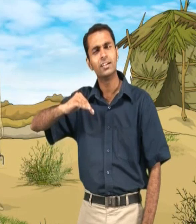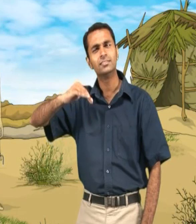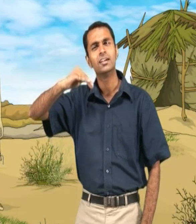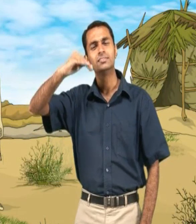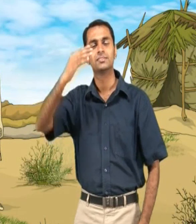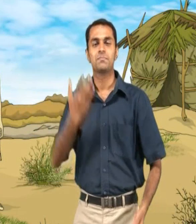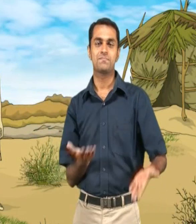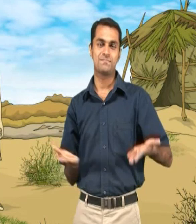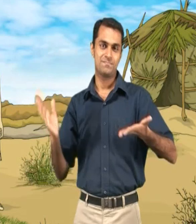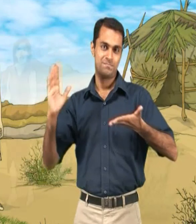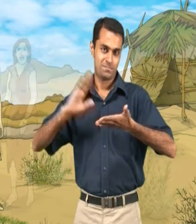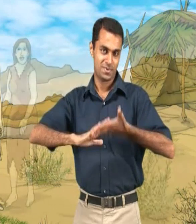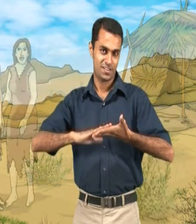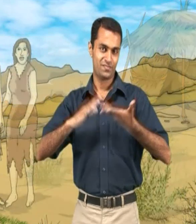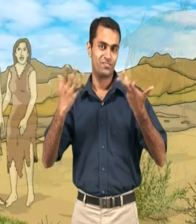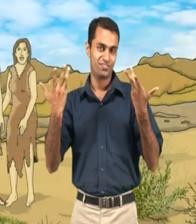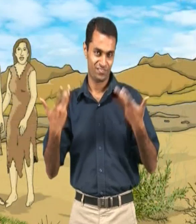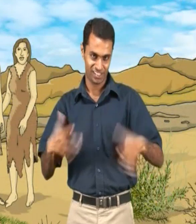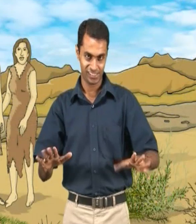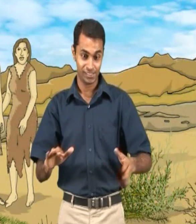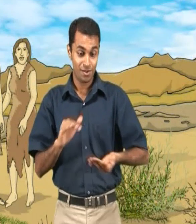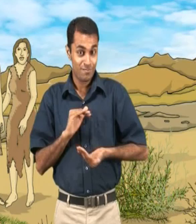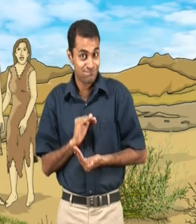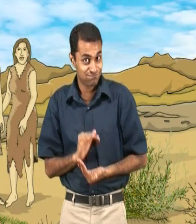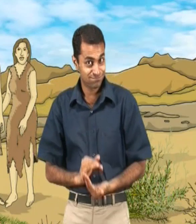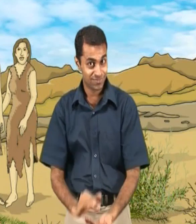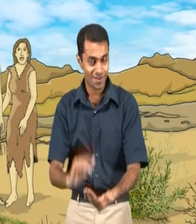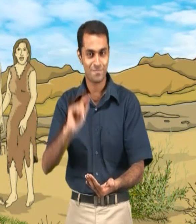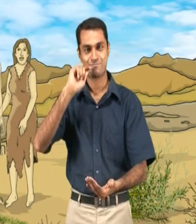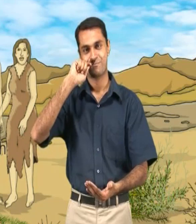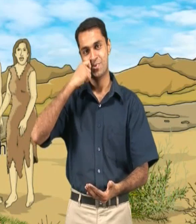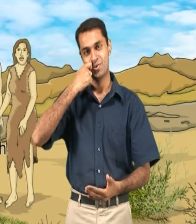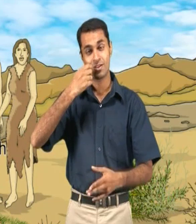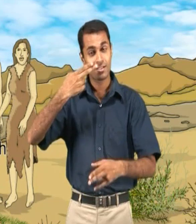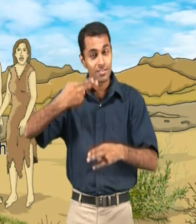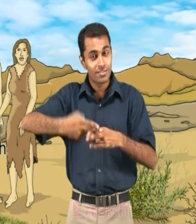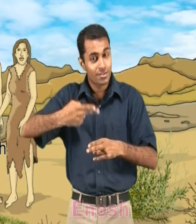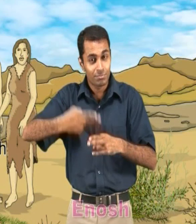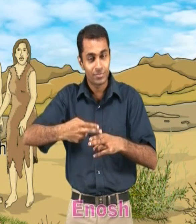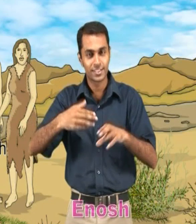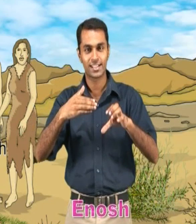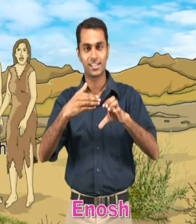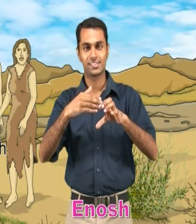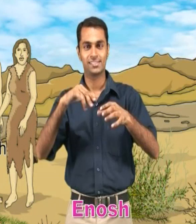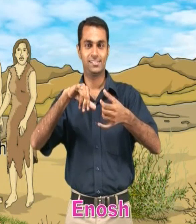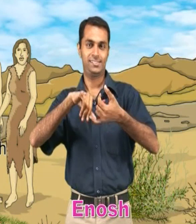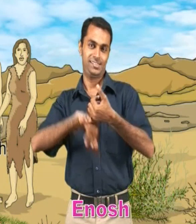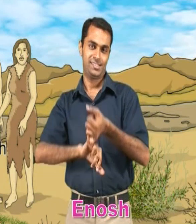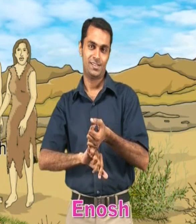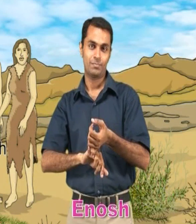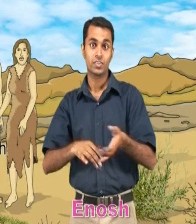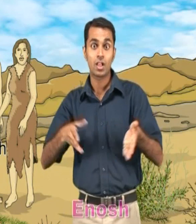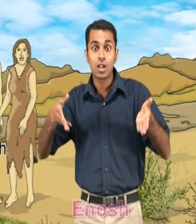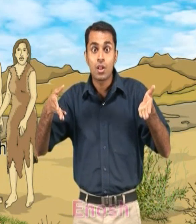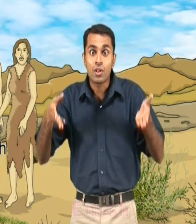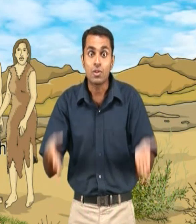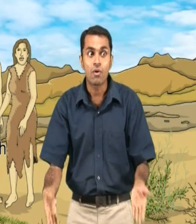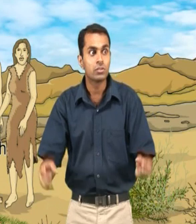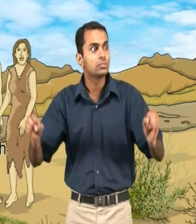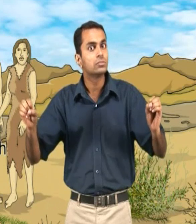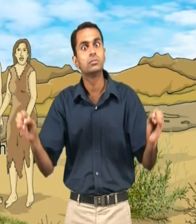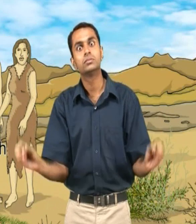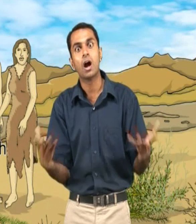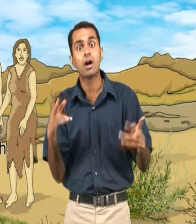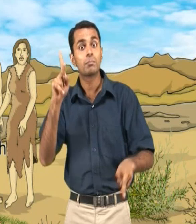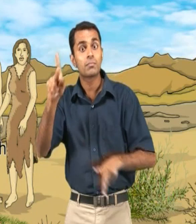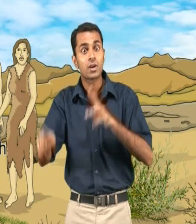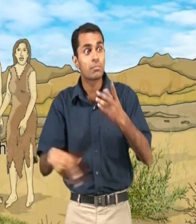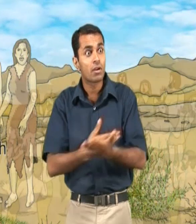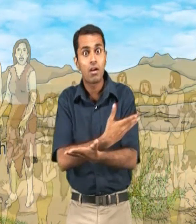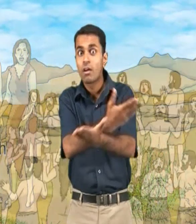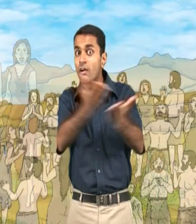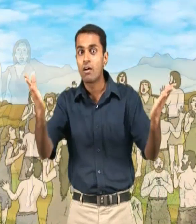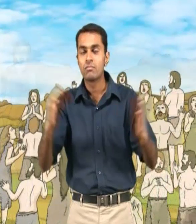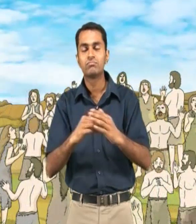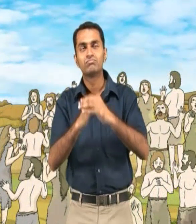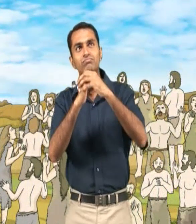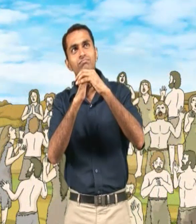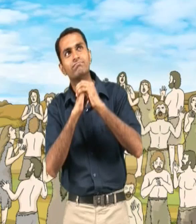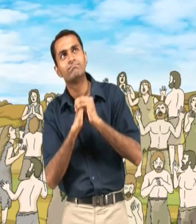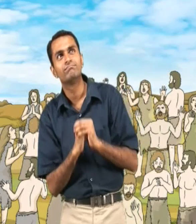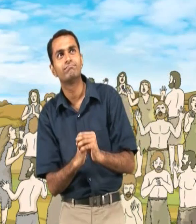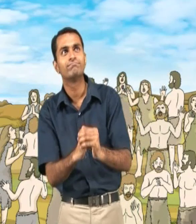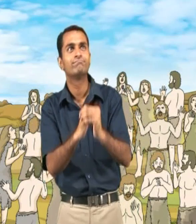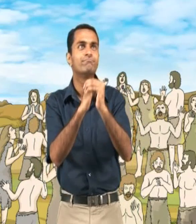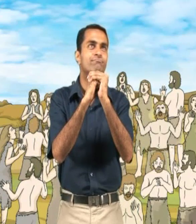And to Seth also a son was born, and he called him Enosh.